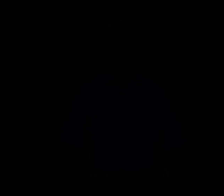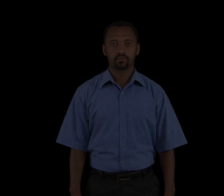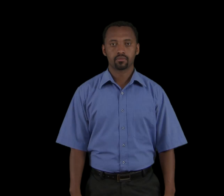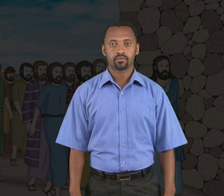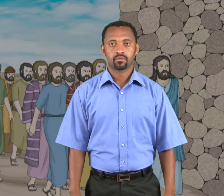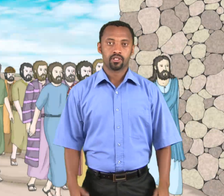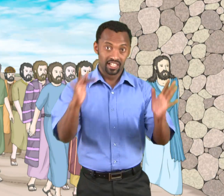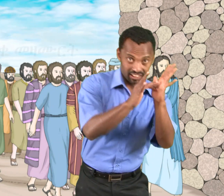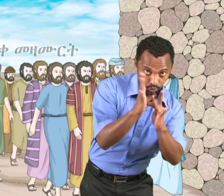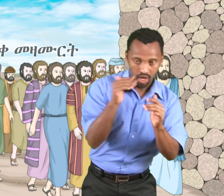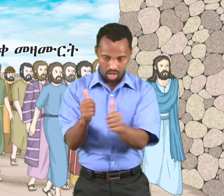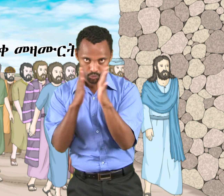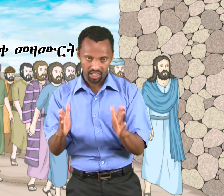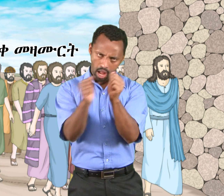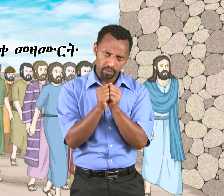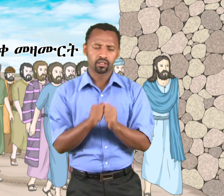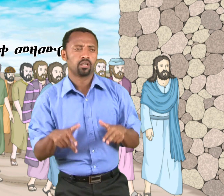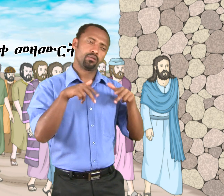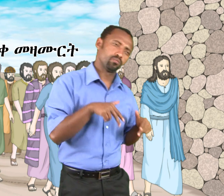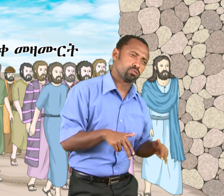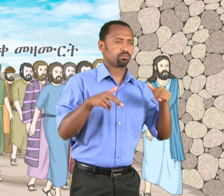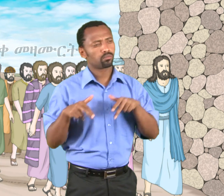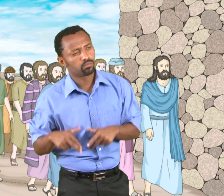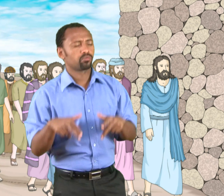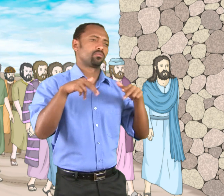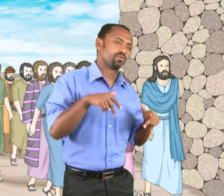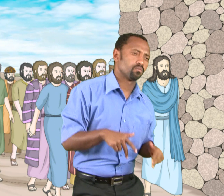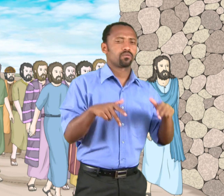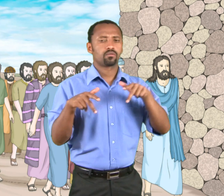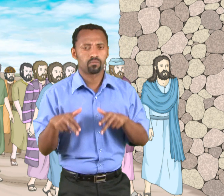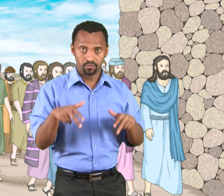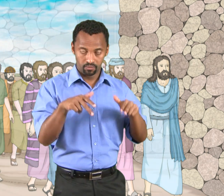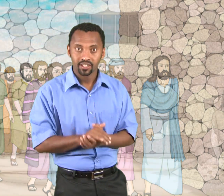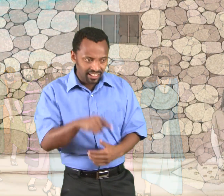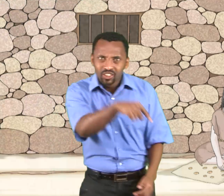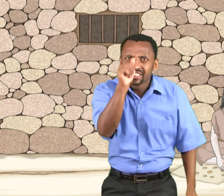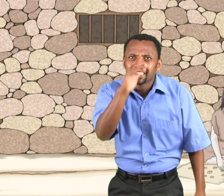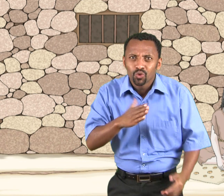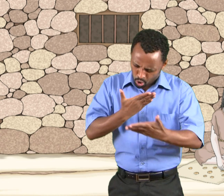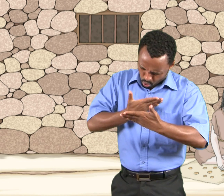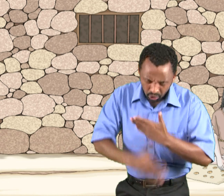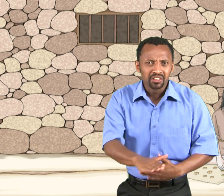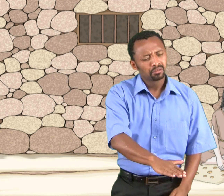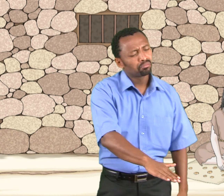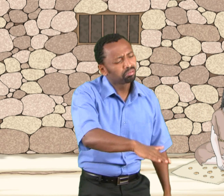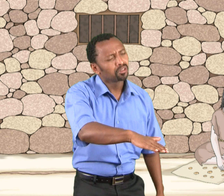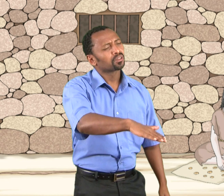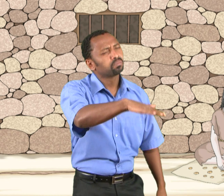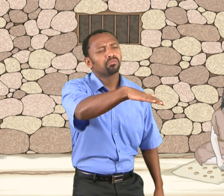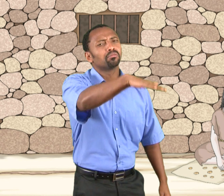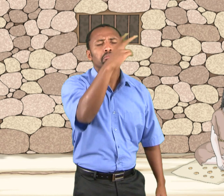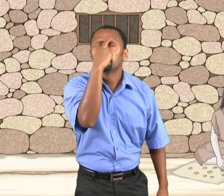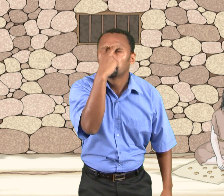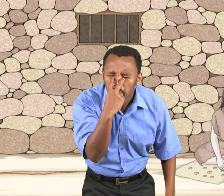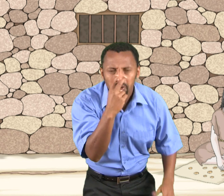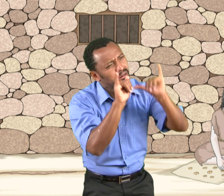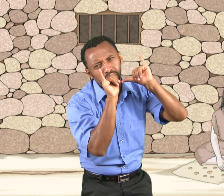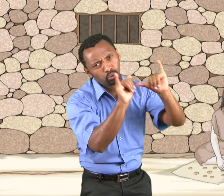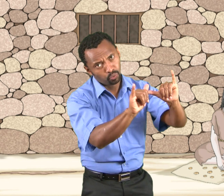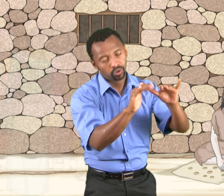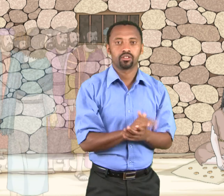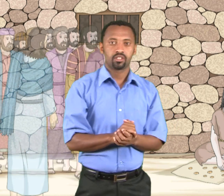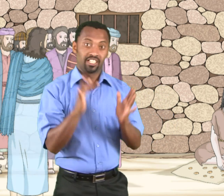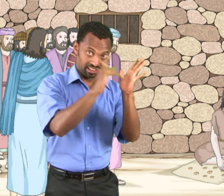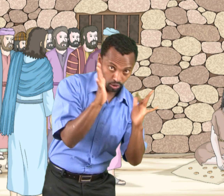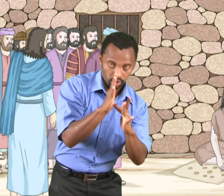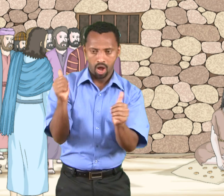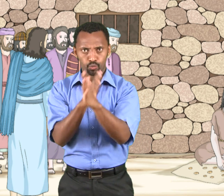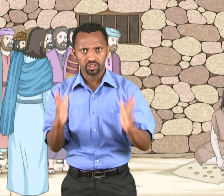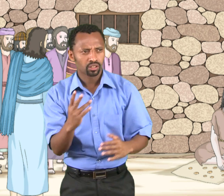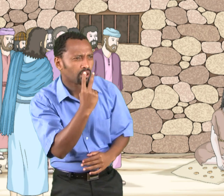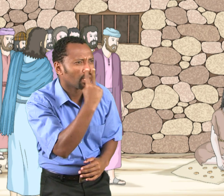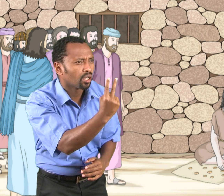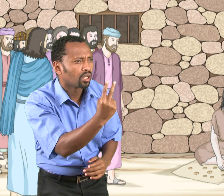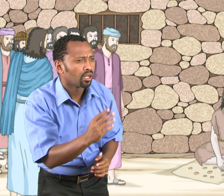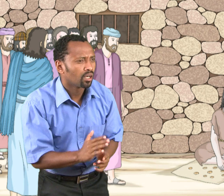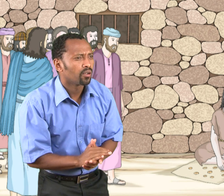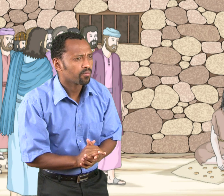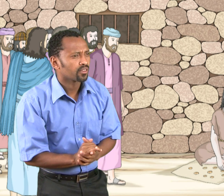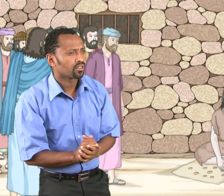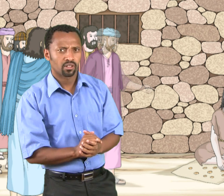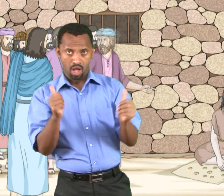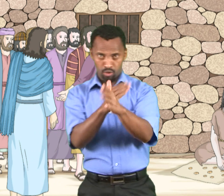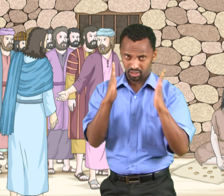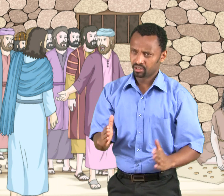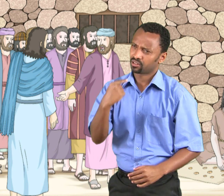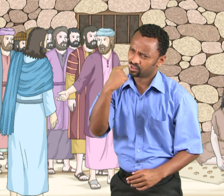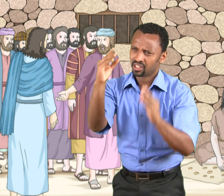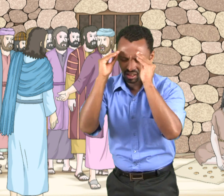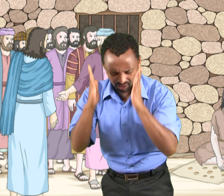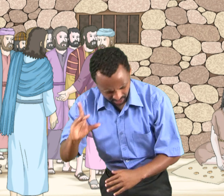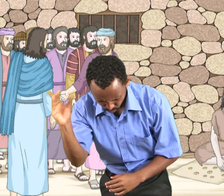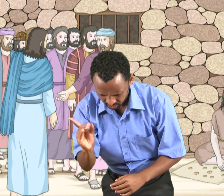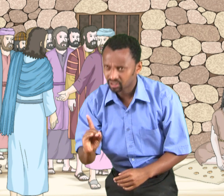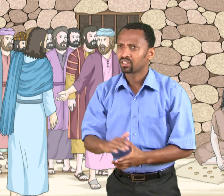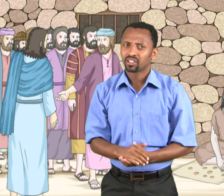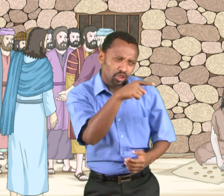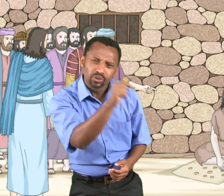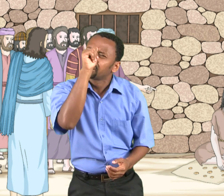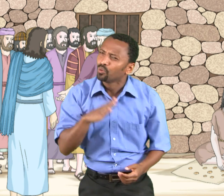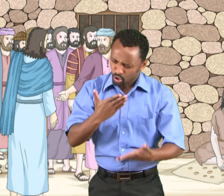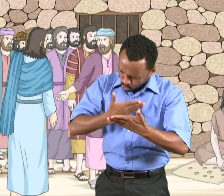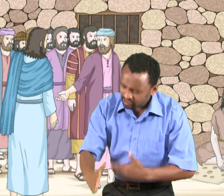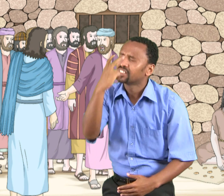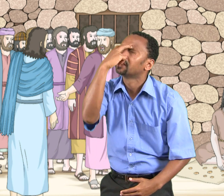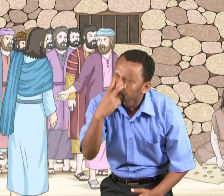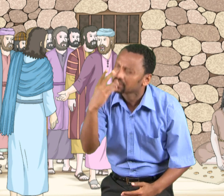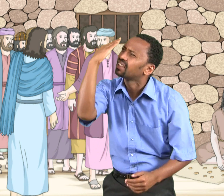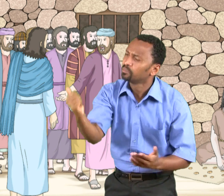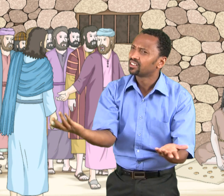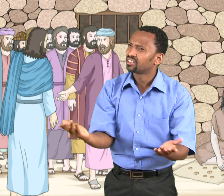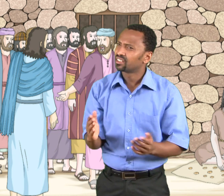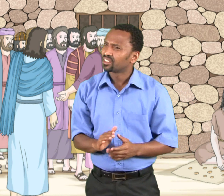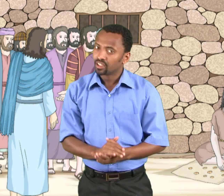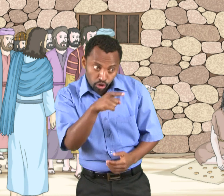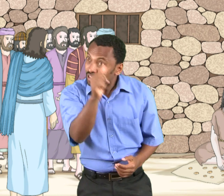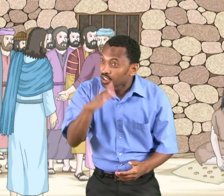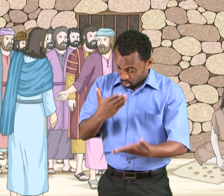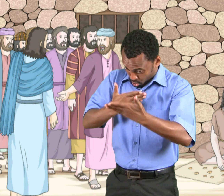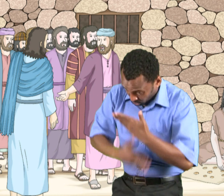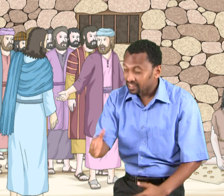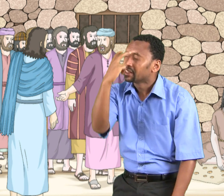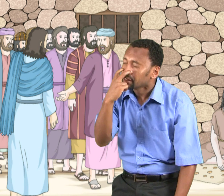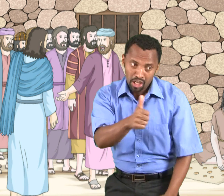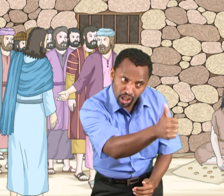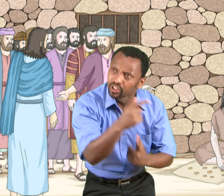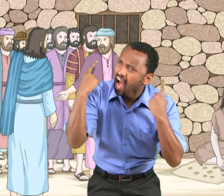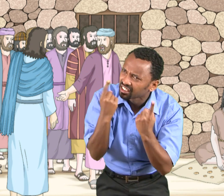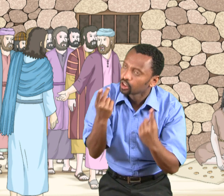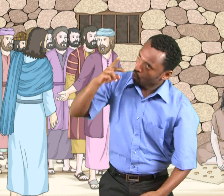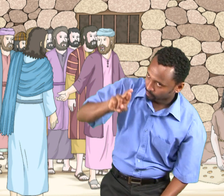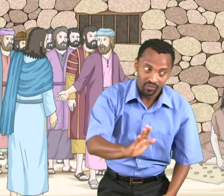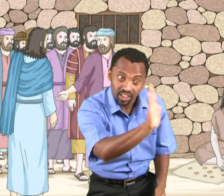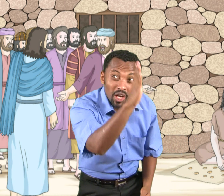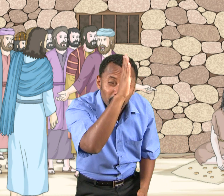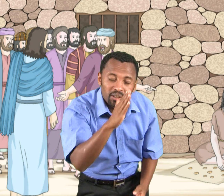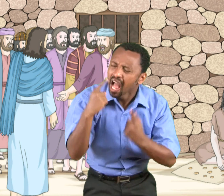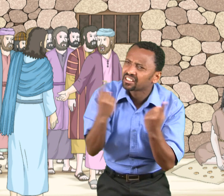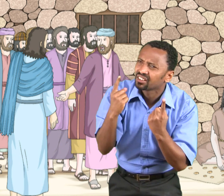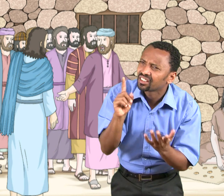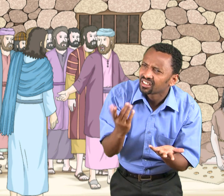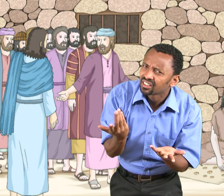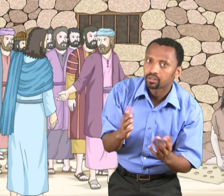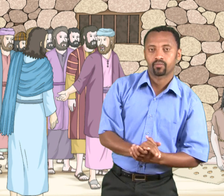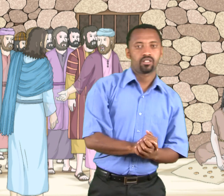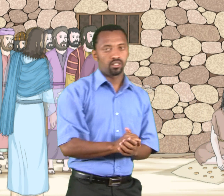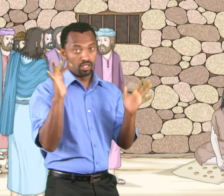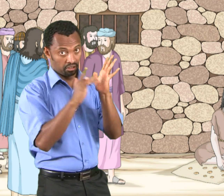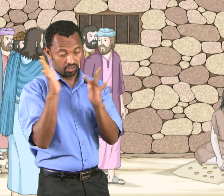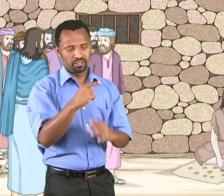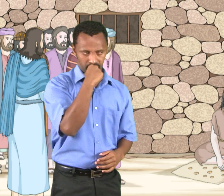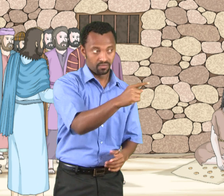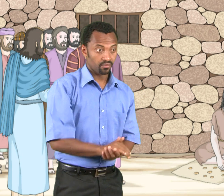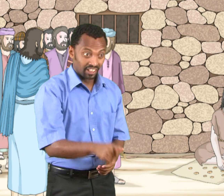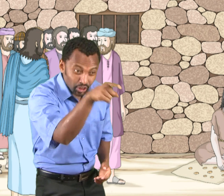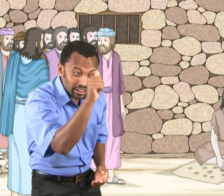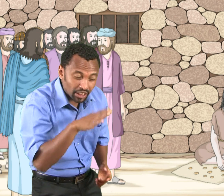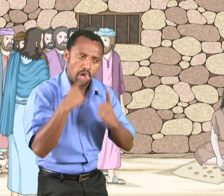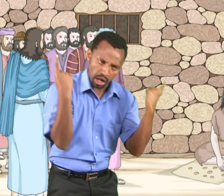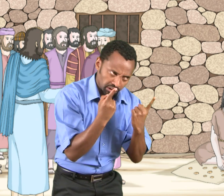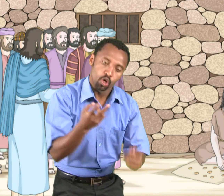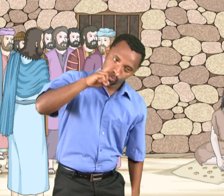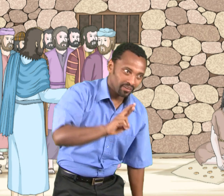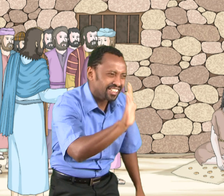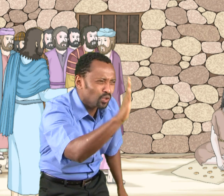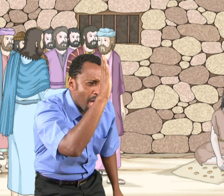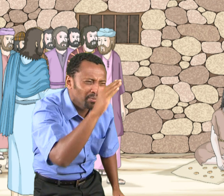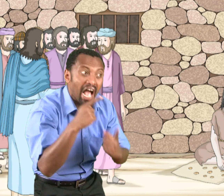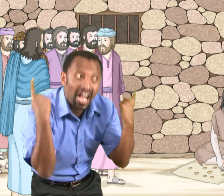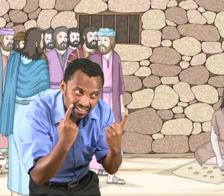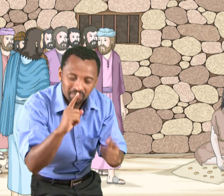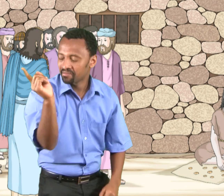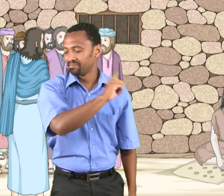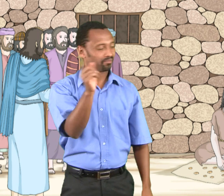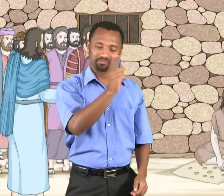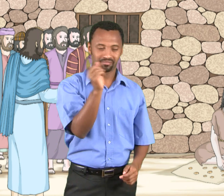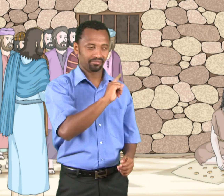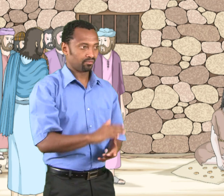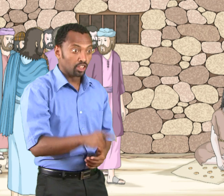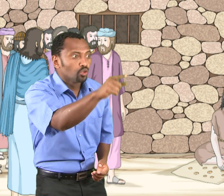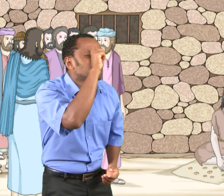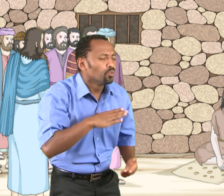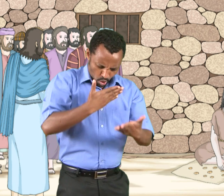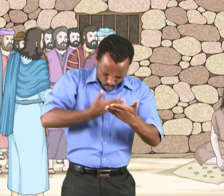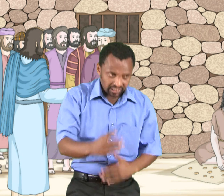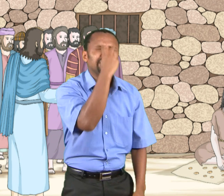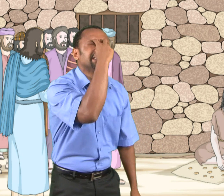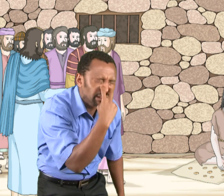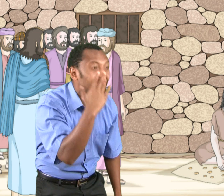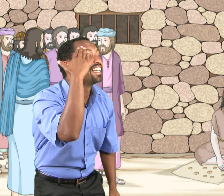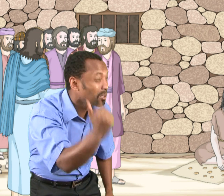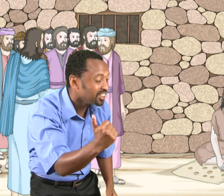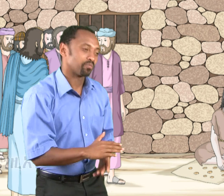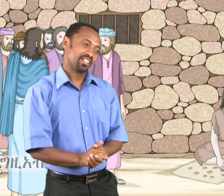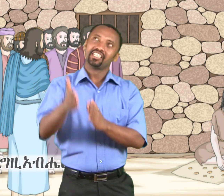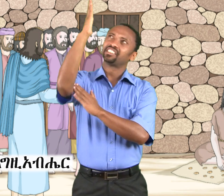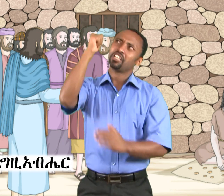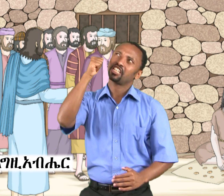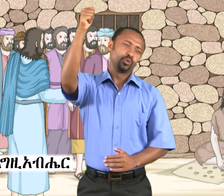Now as Jesus was passing by, He saw a man blind from birth, and His disciples asked Him, “Rabbi, who sinned, this man or his parents, that he was born blind?”